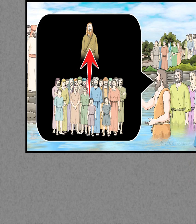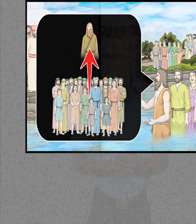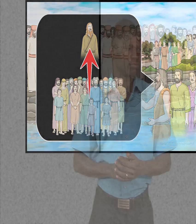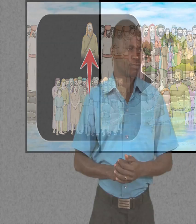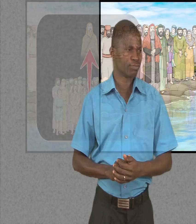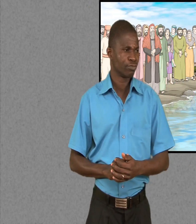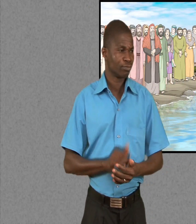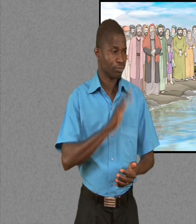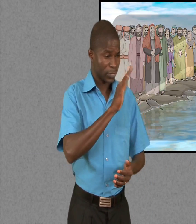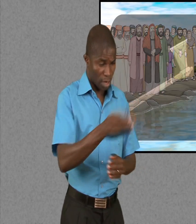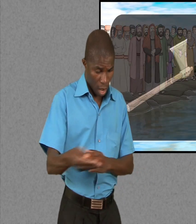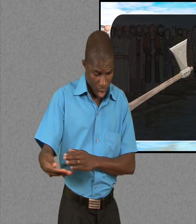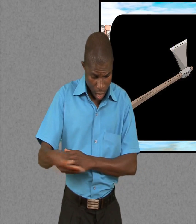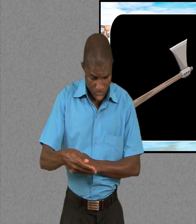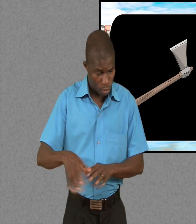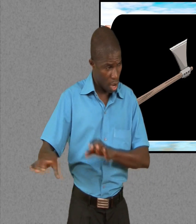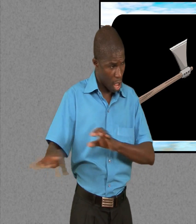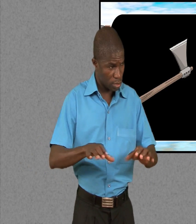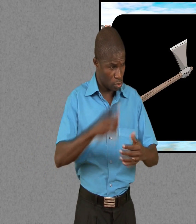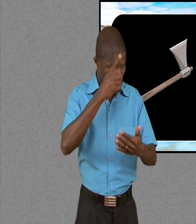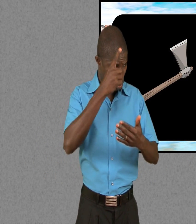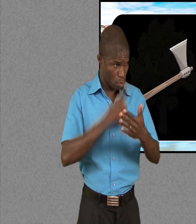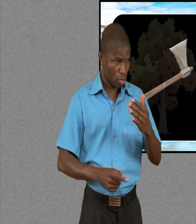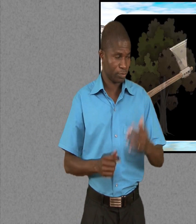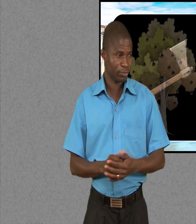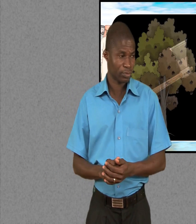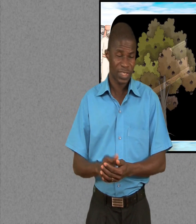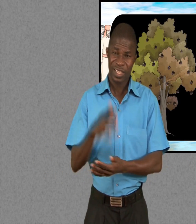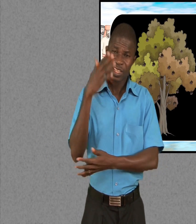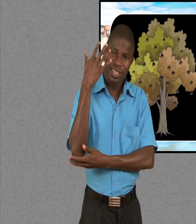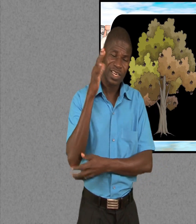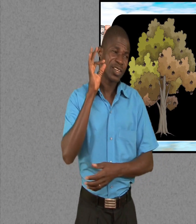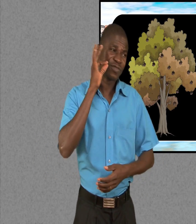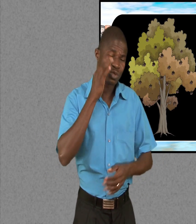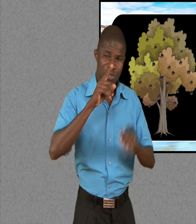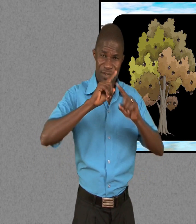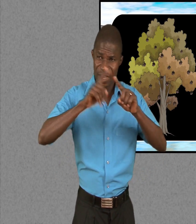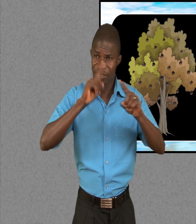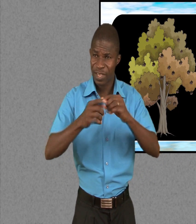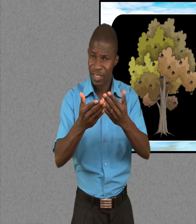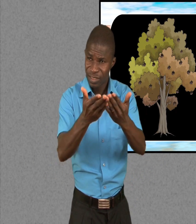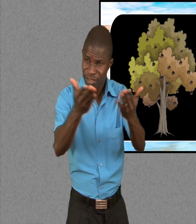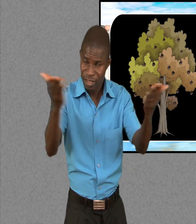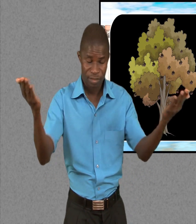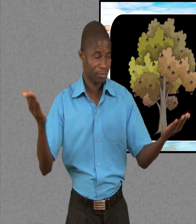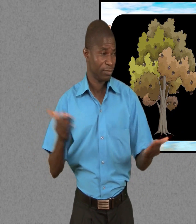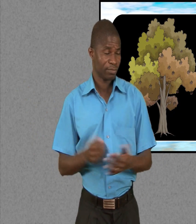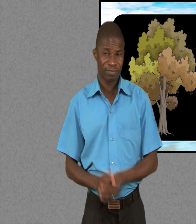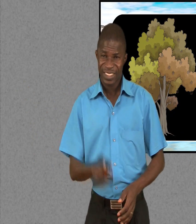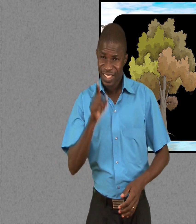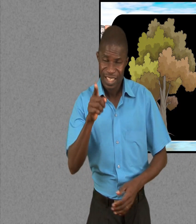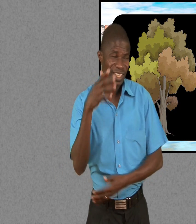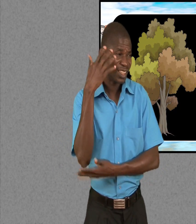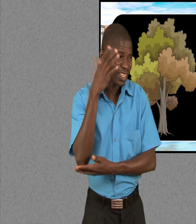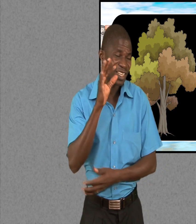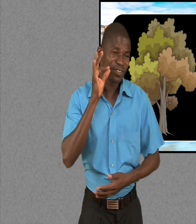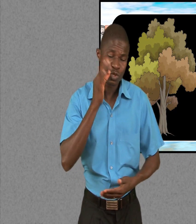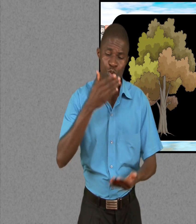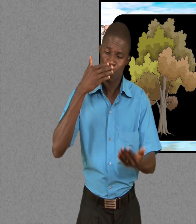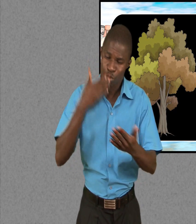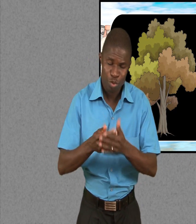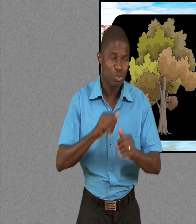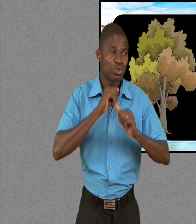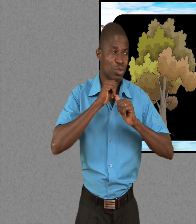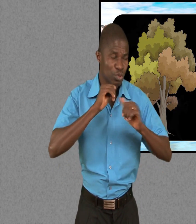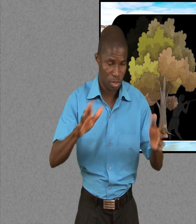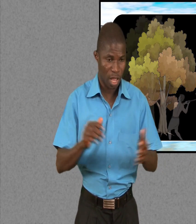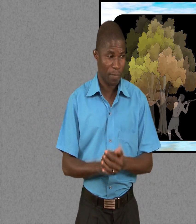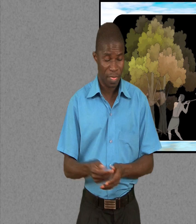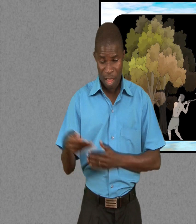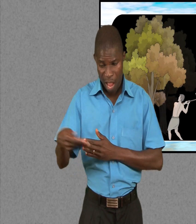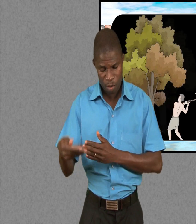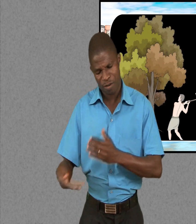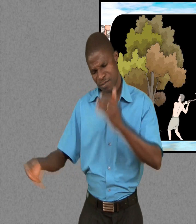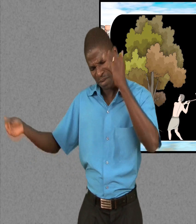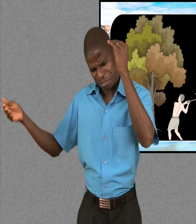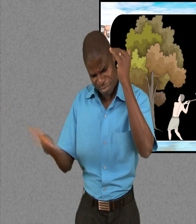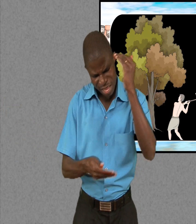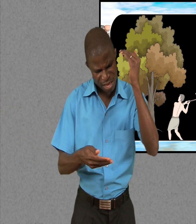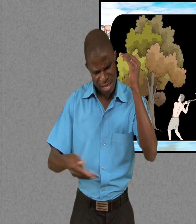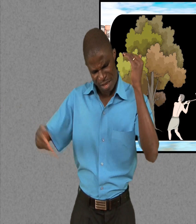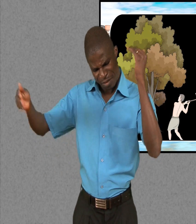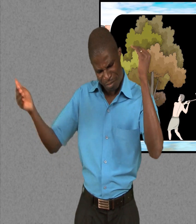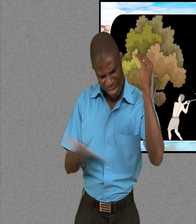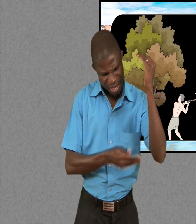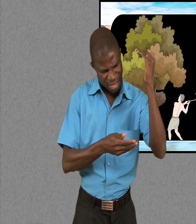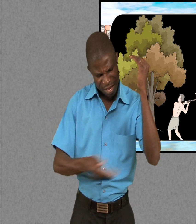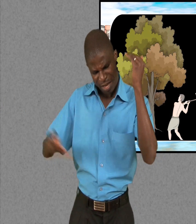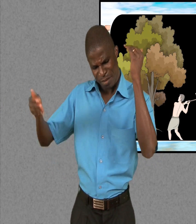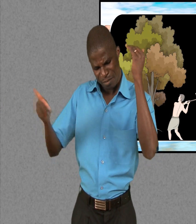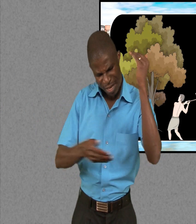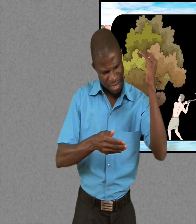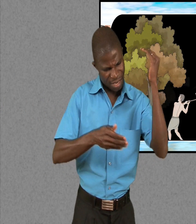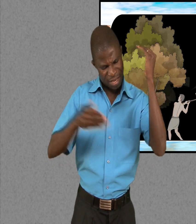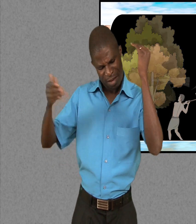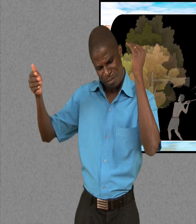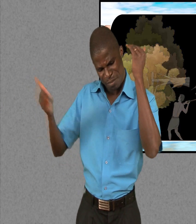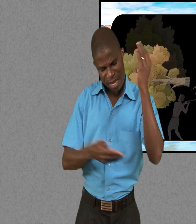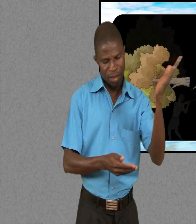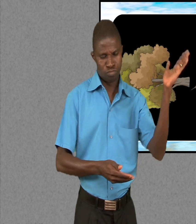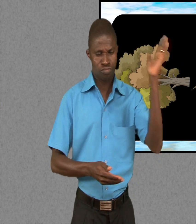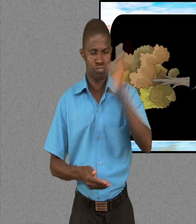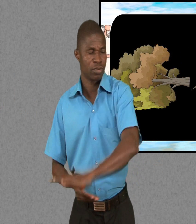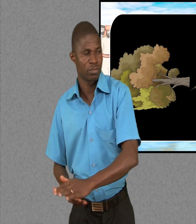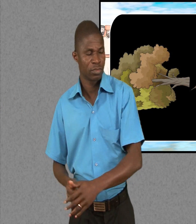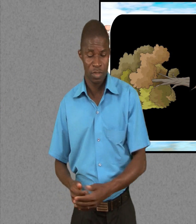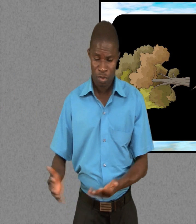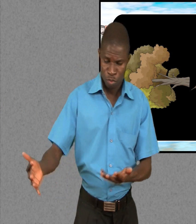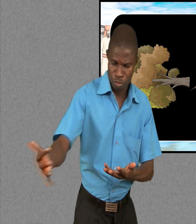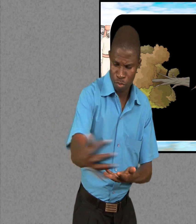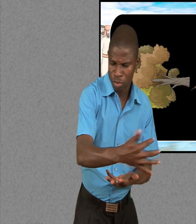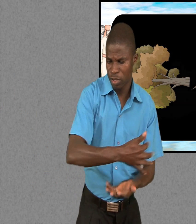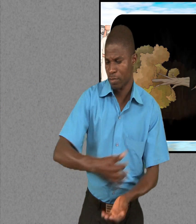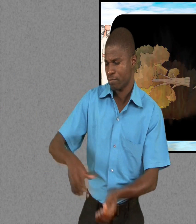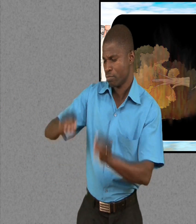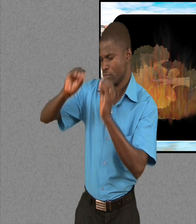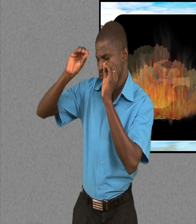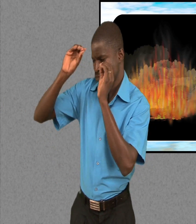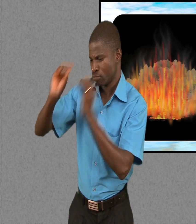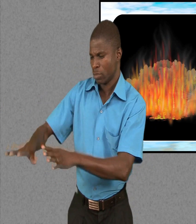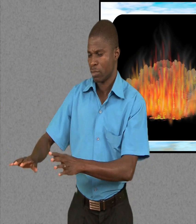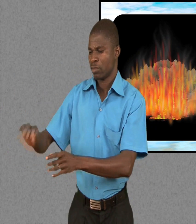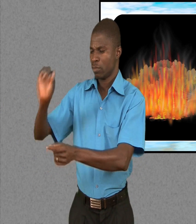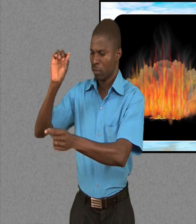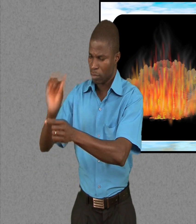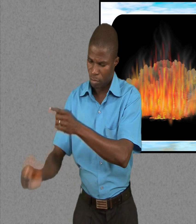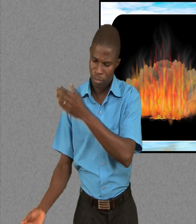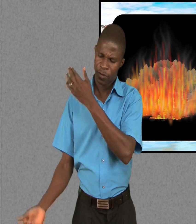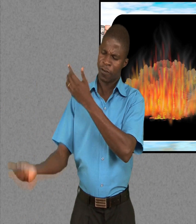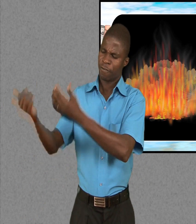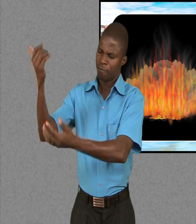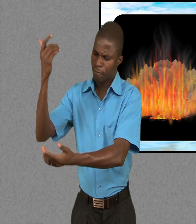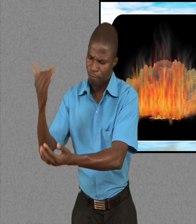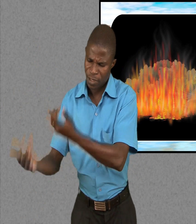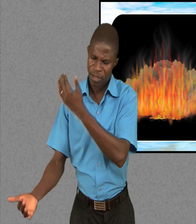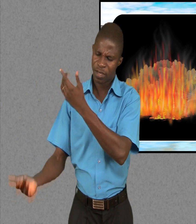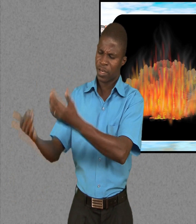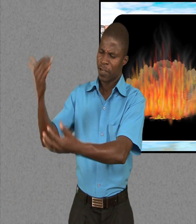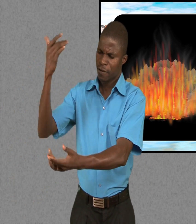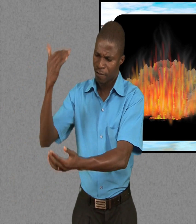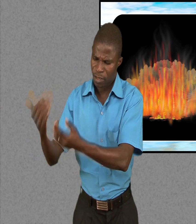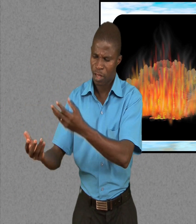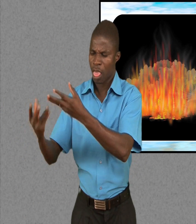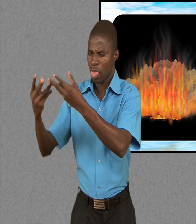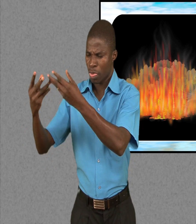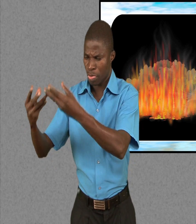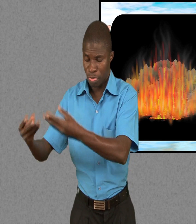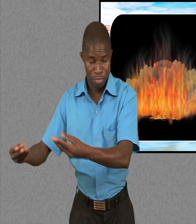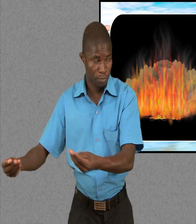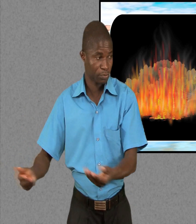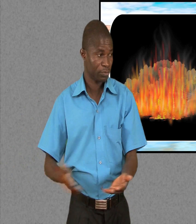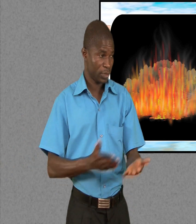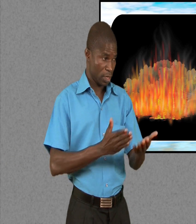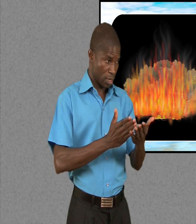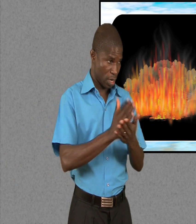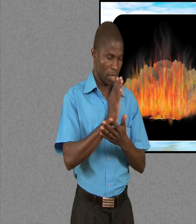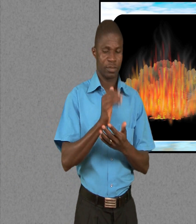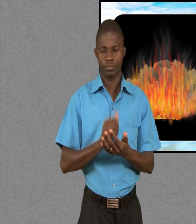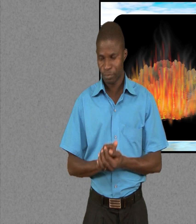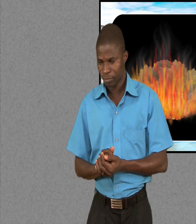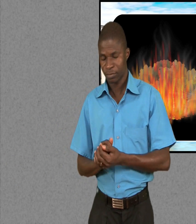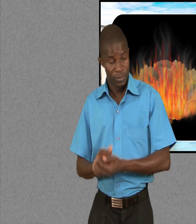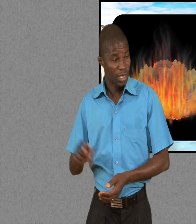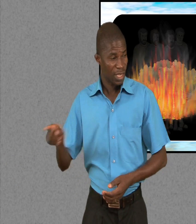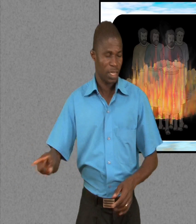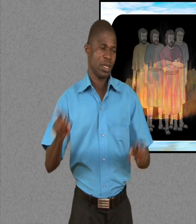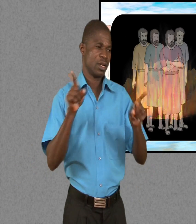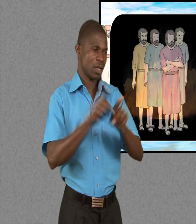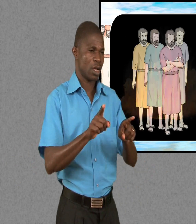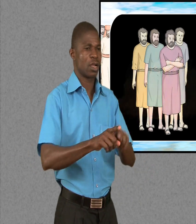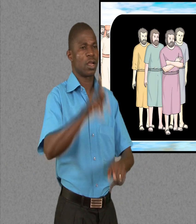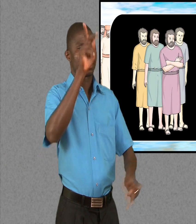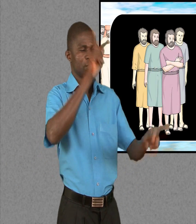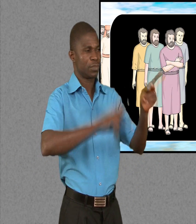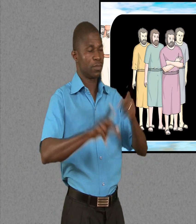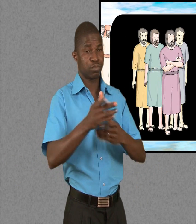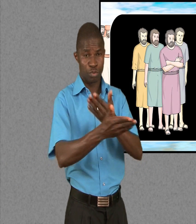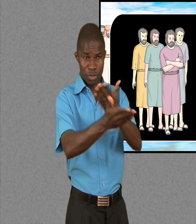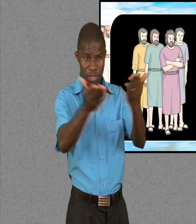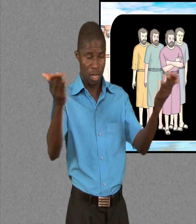The axe lies ready at the root of the trees, and every tree that does not produce good fruit will be cut down and thrown into the fire.